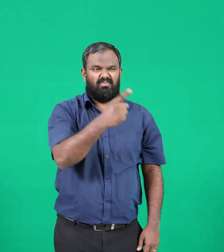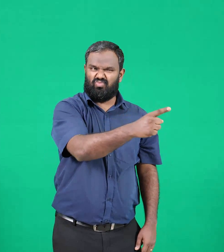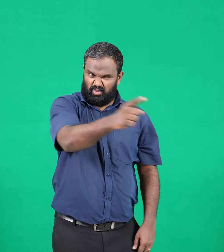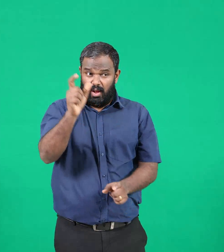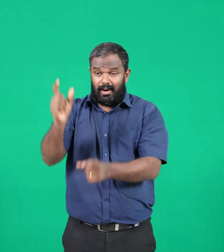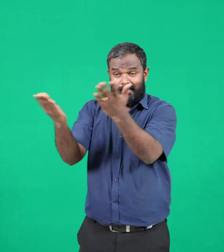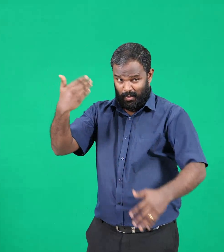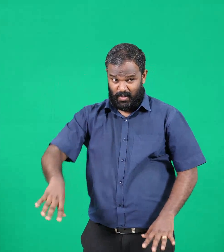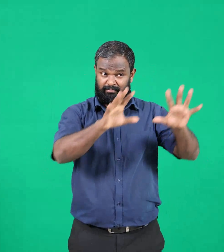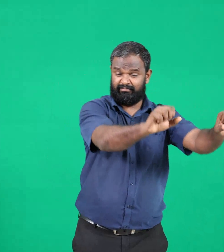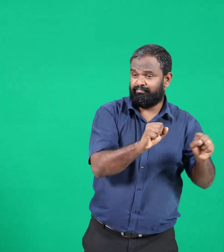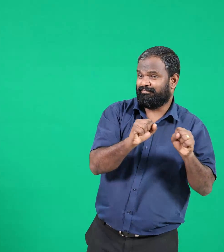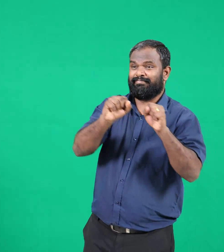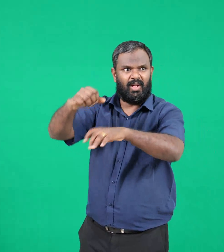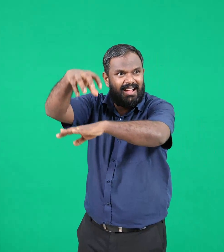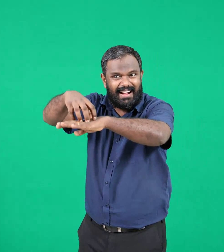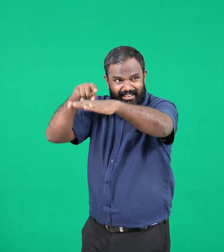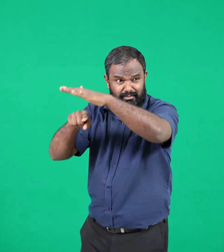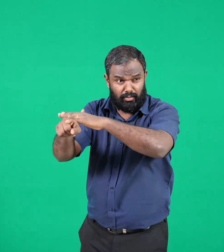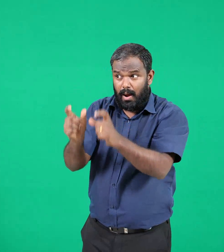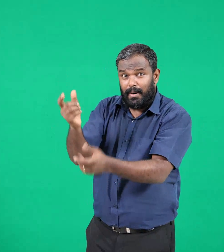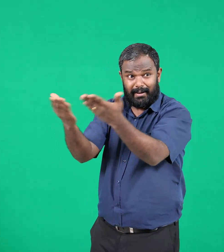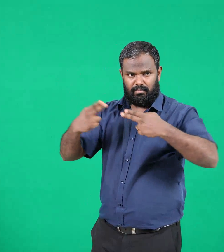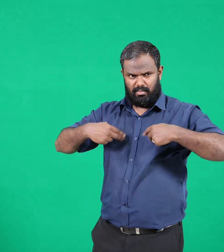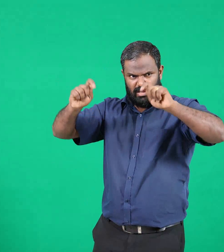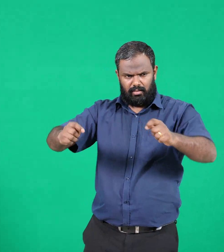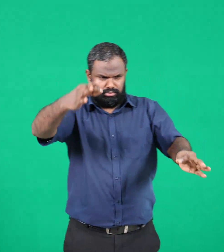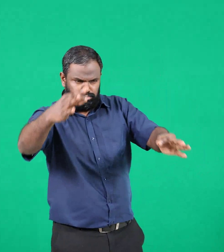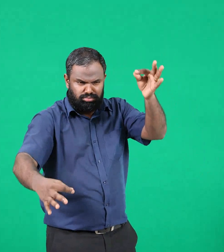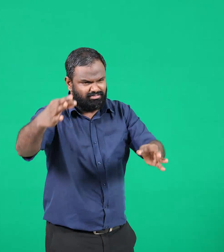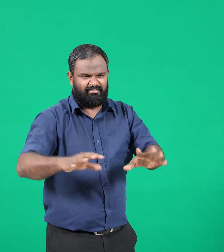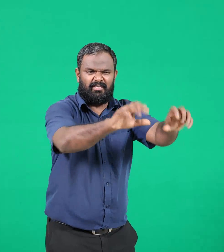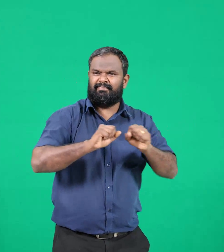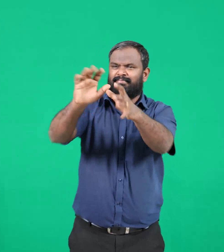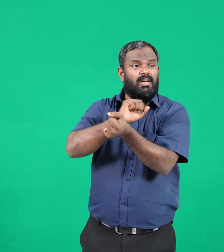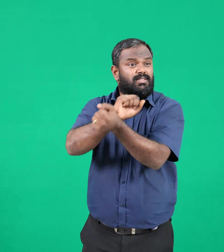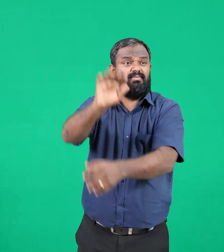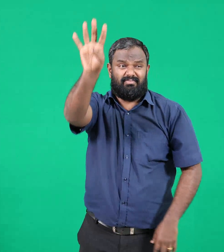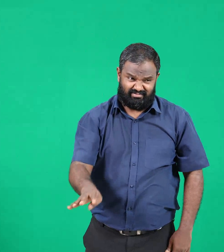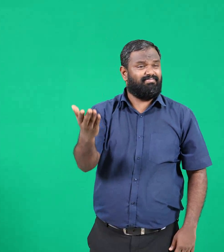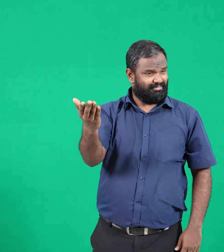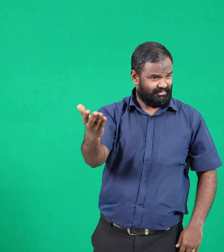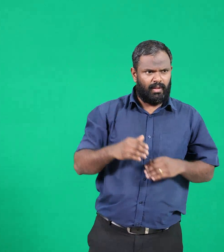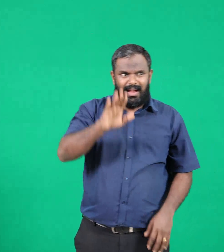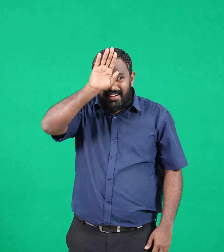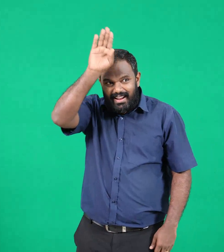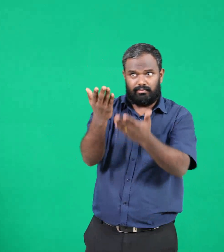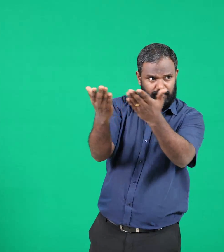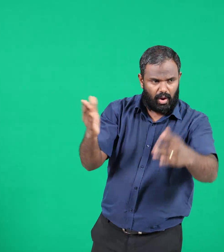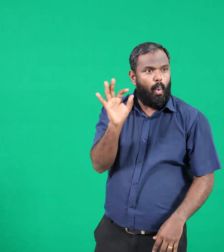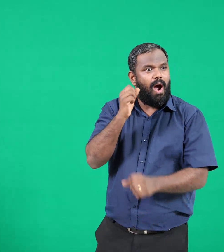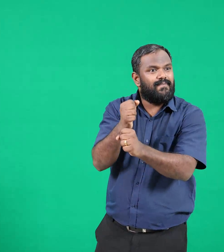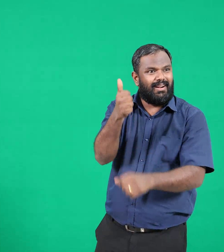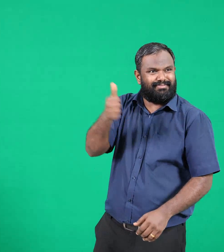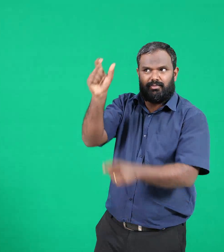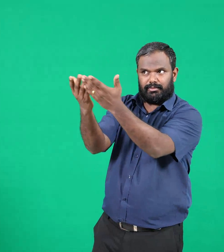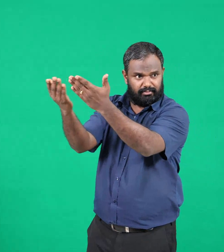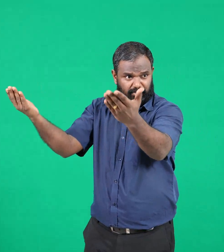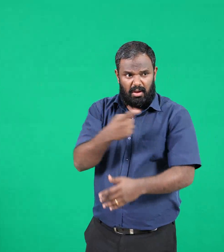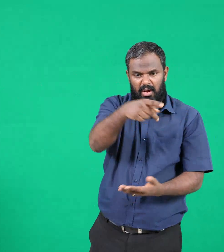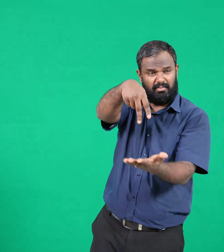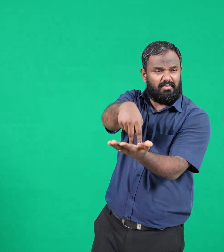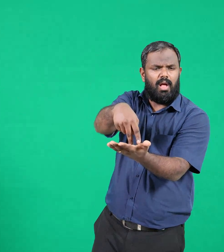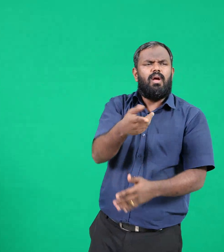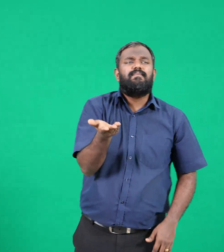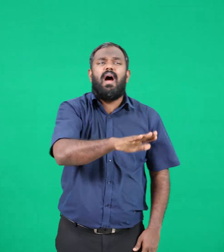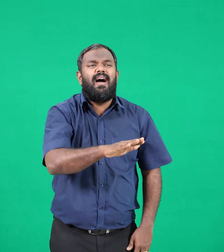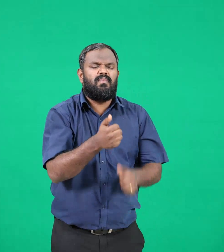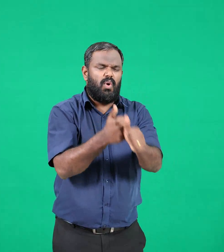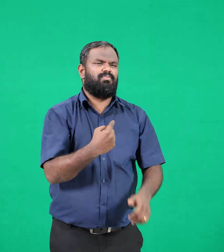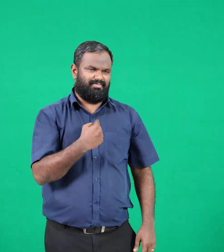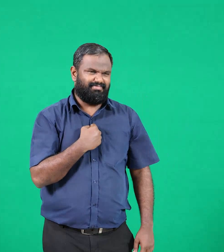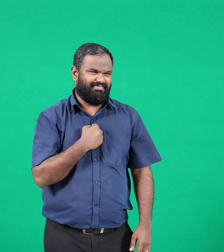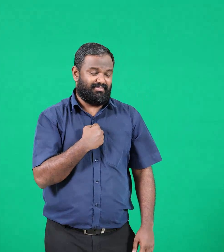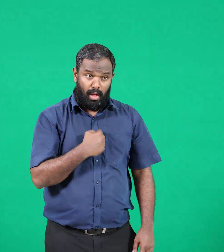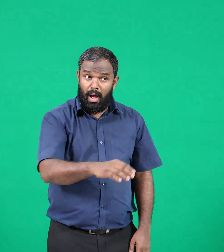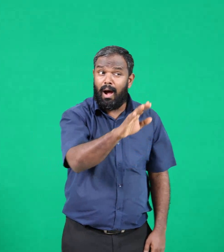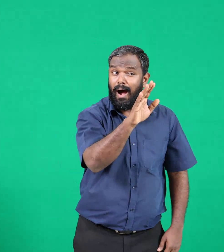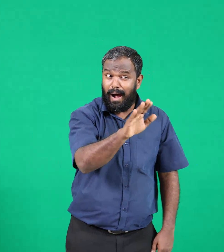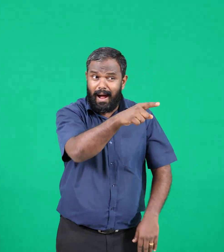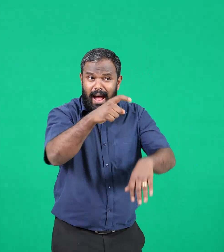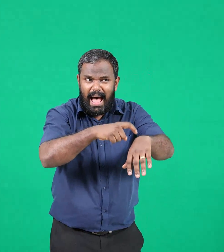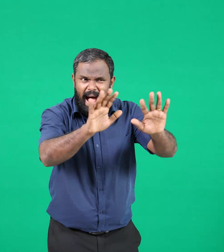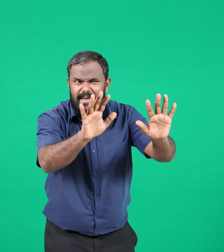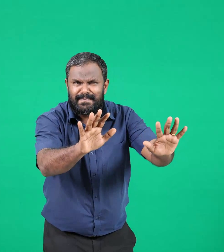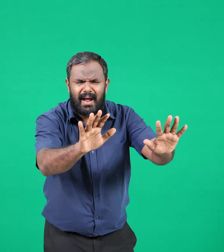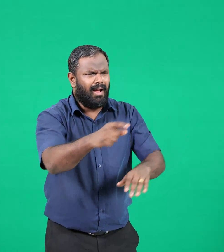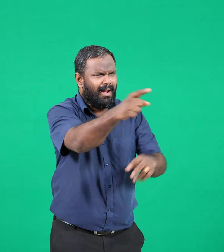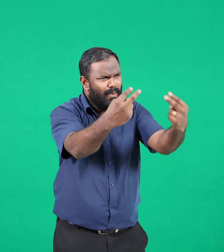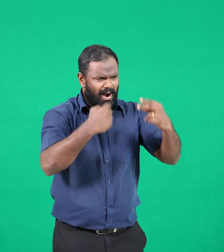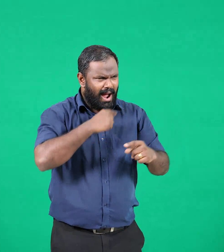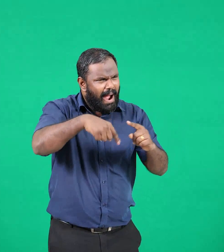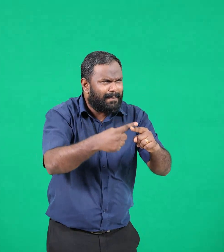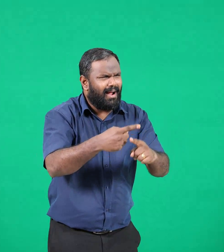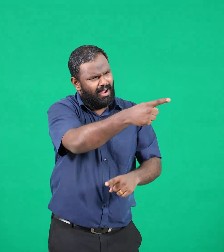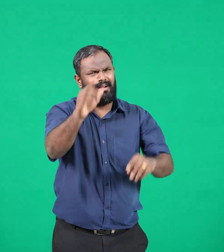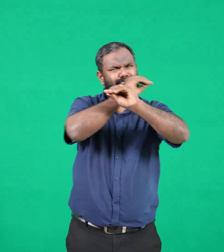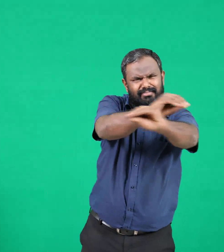On account of My name they will deliver you to the synagogues and prisons, and they will bring you before kings and governors.